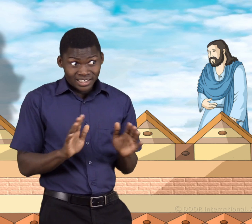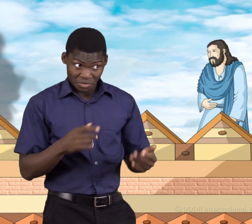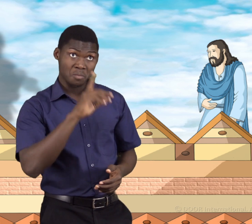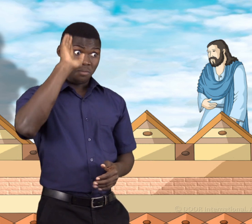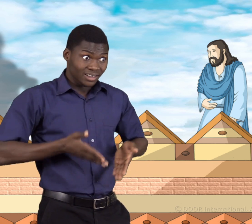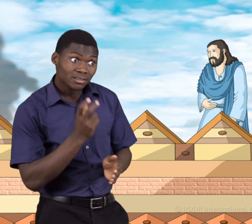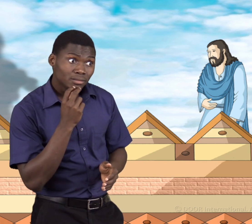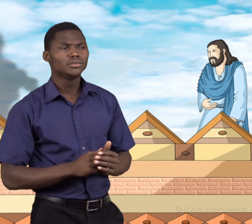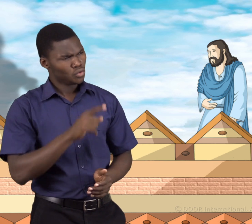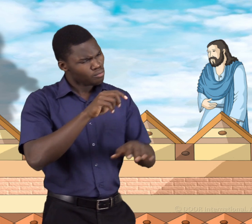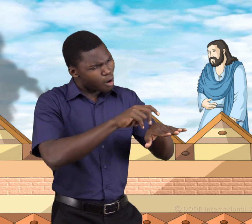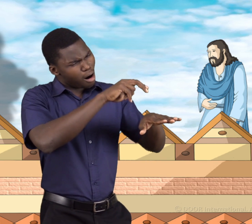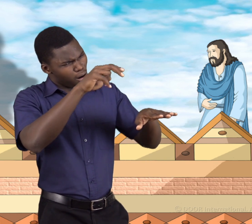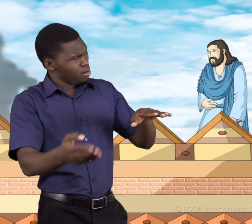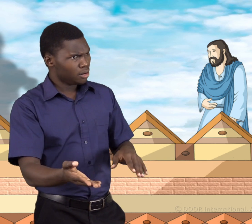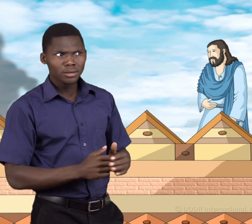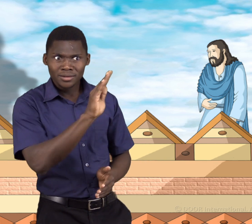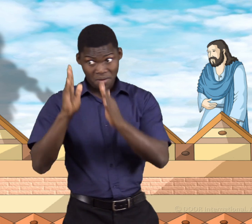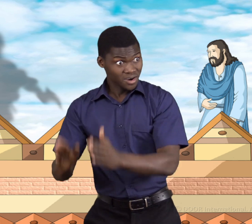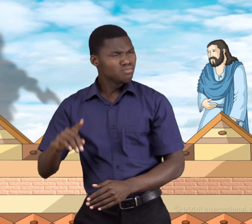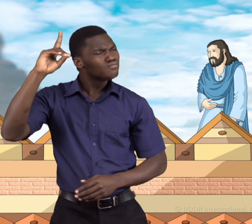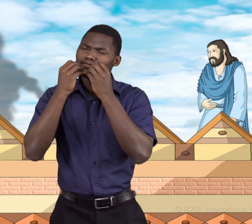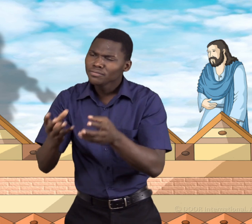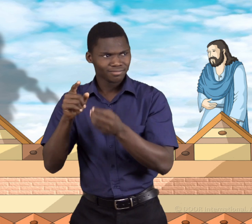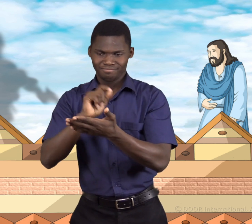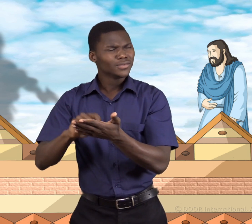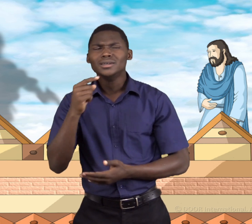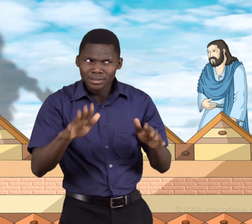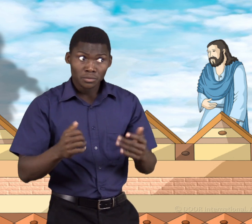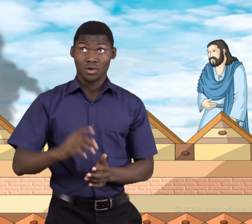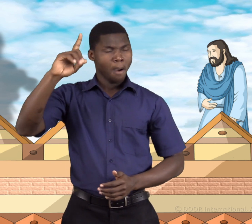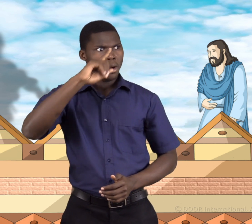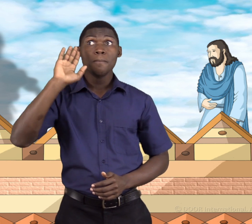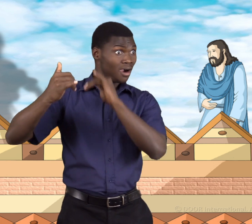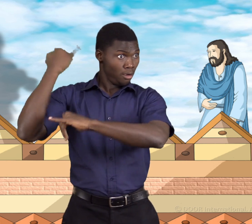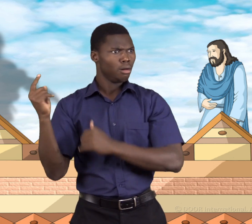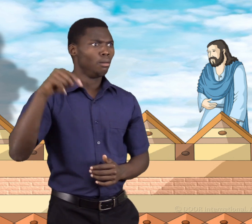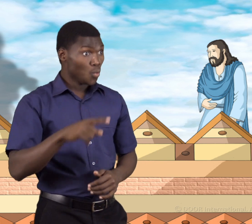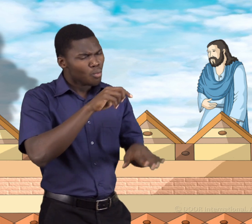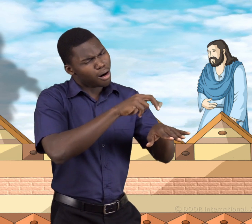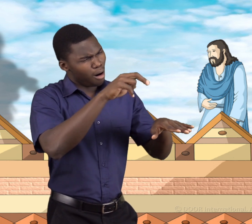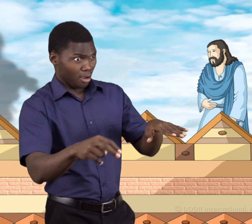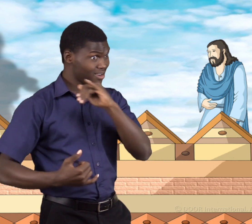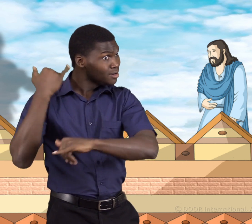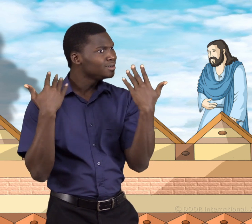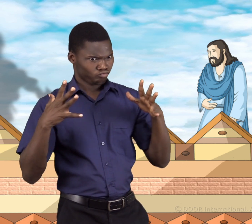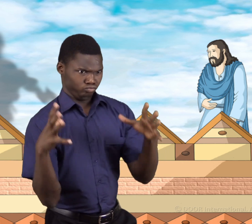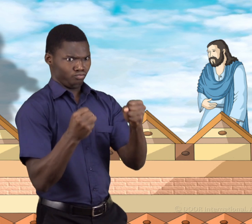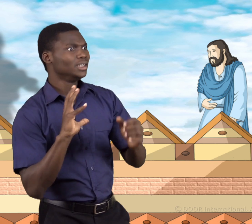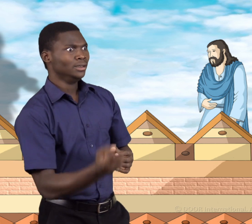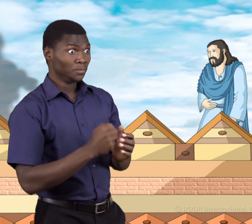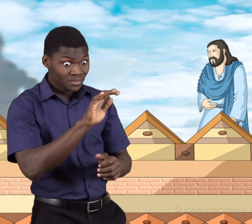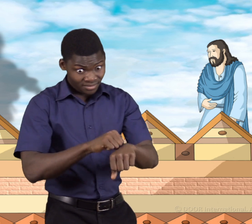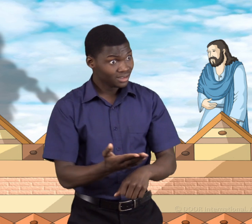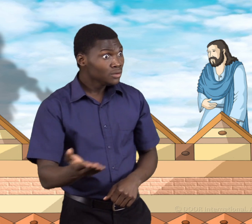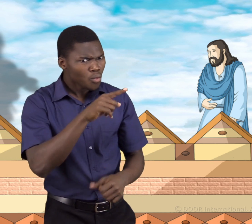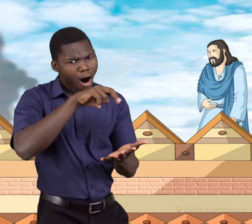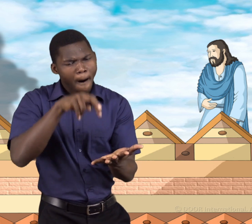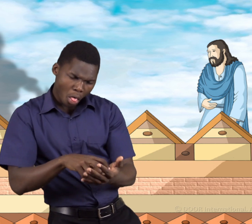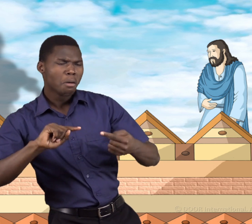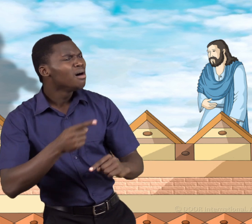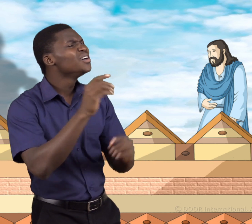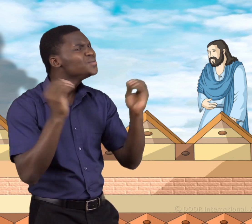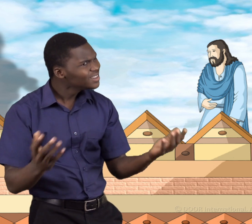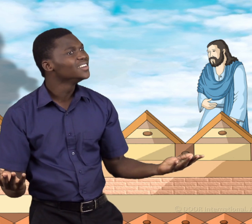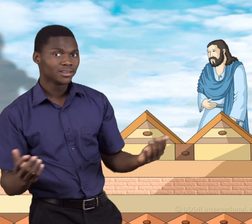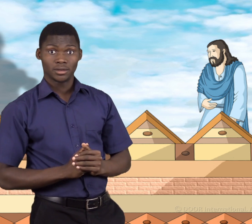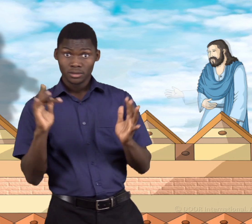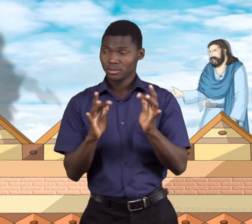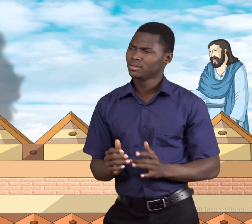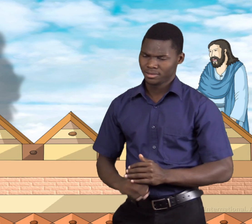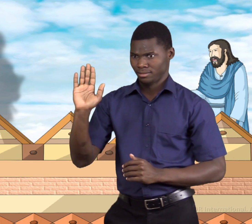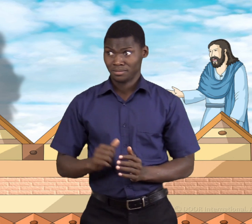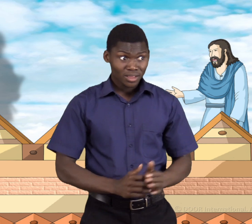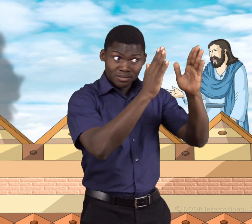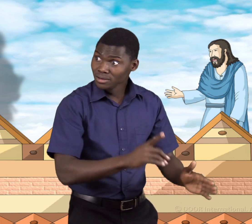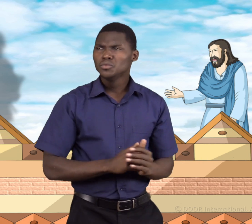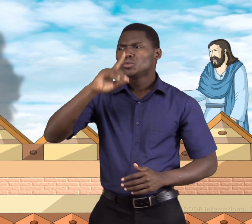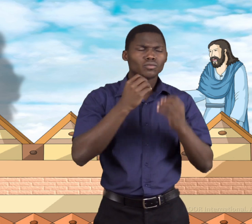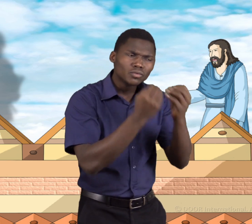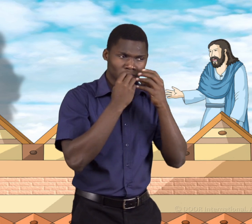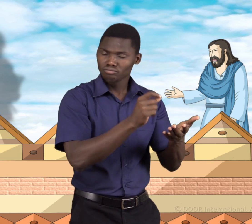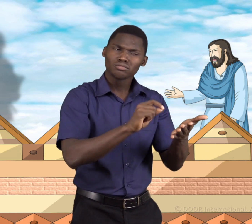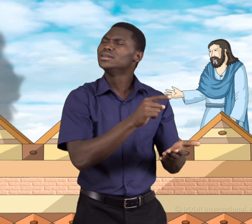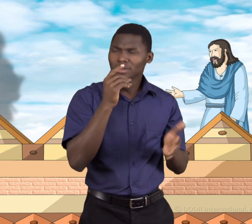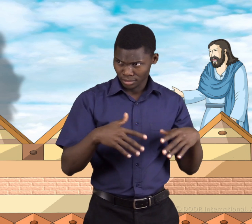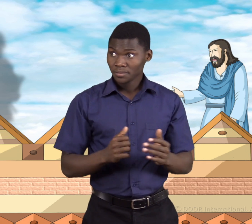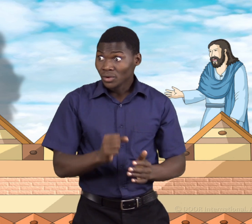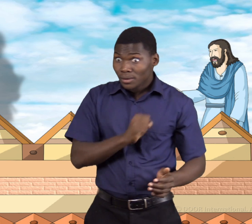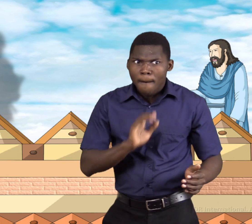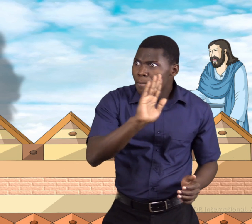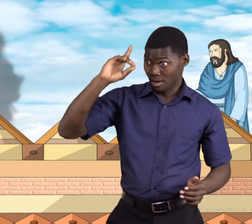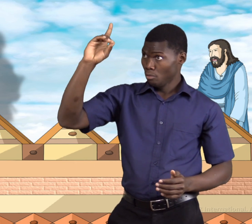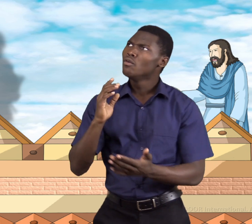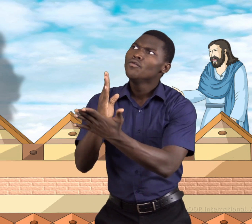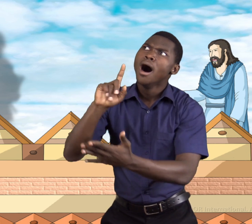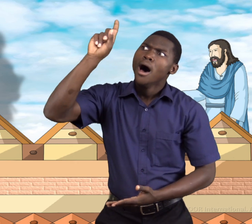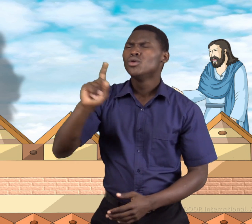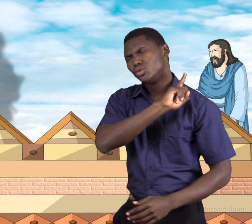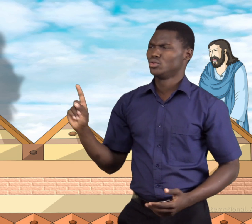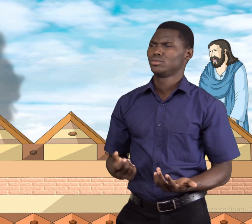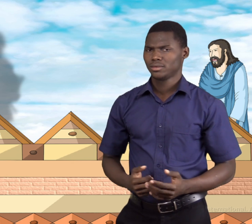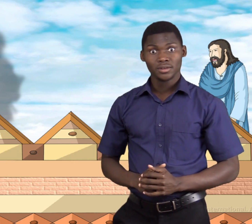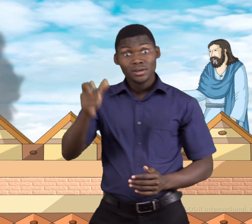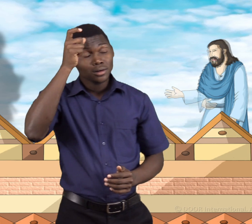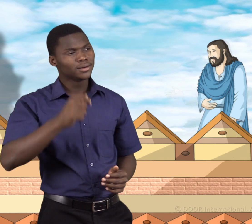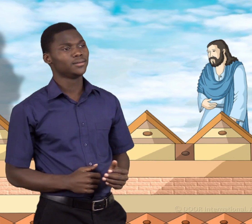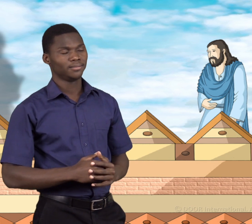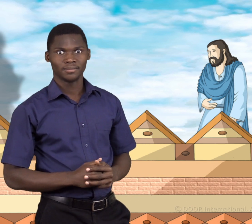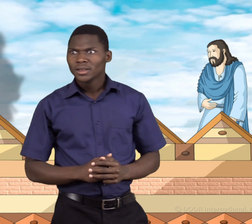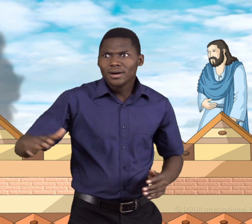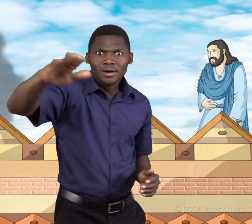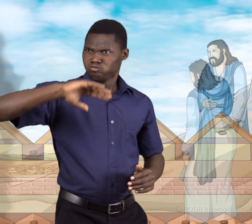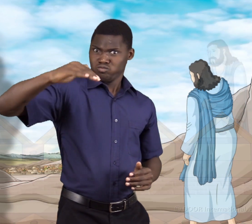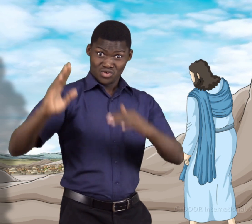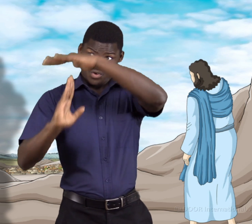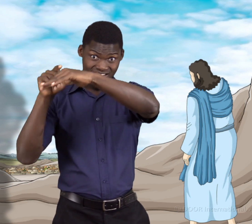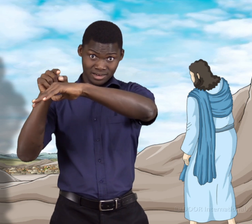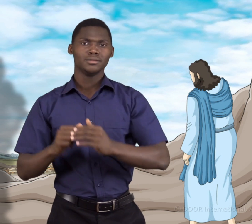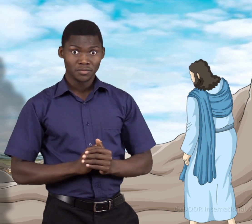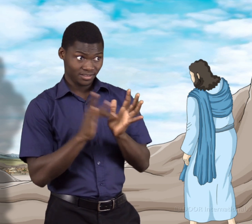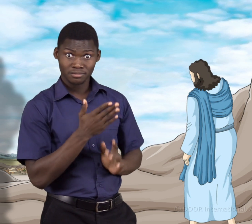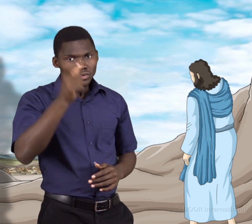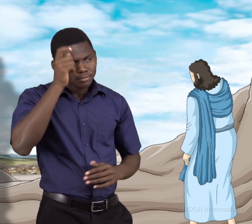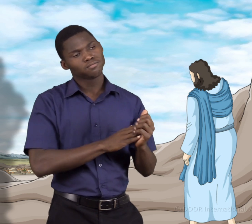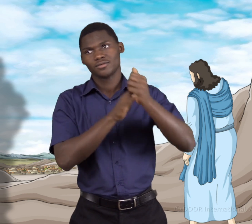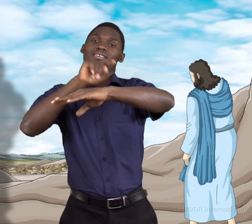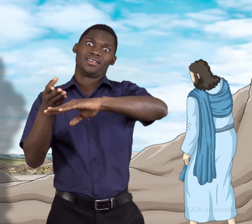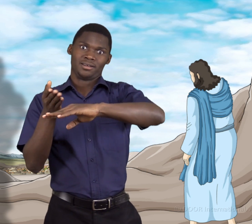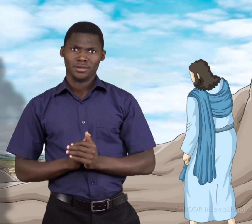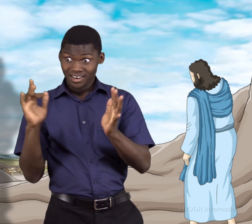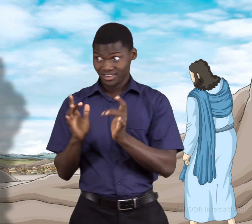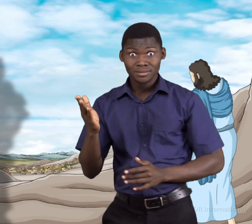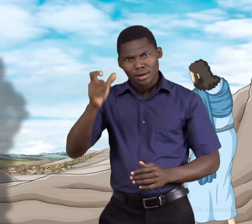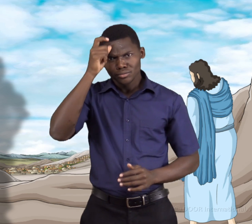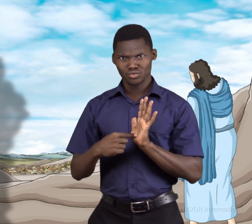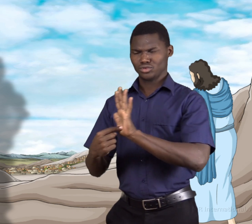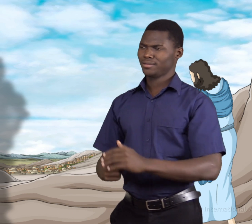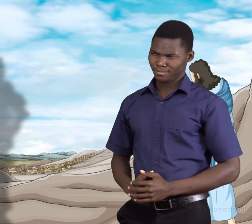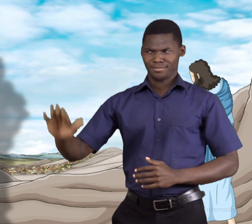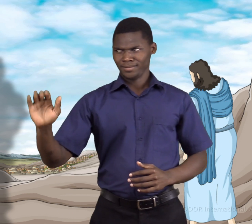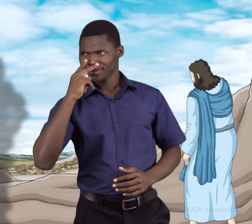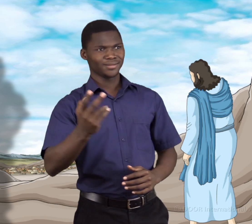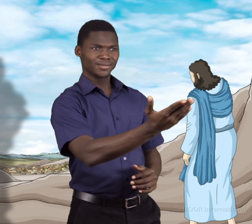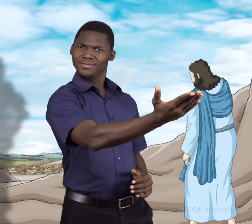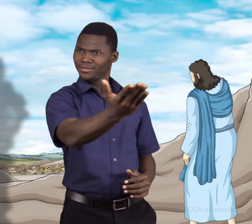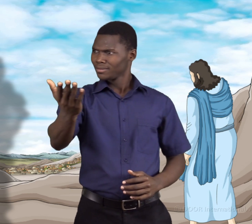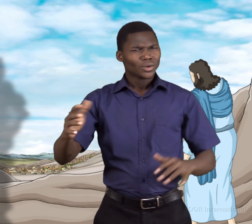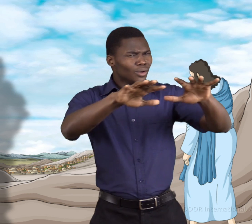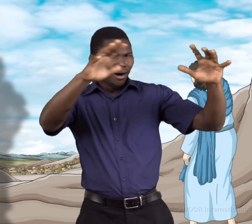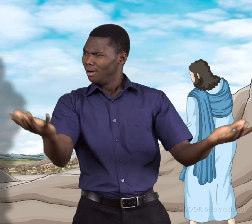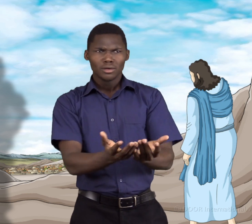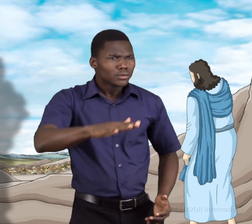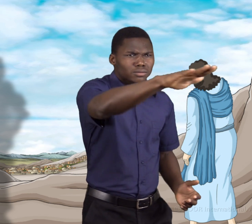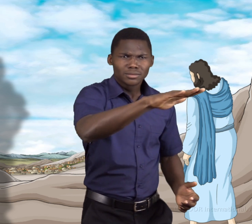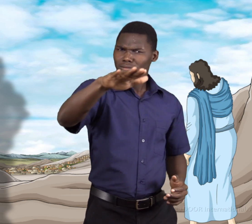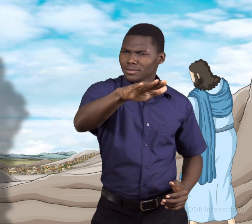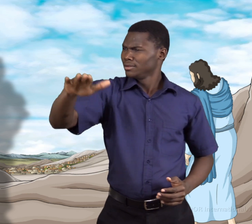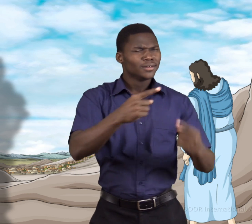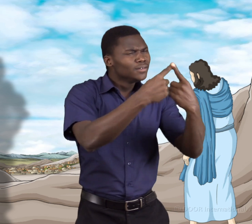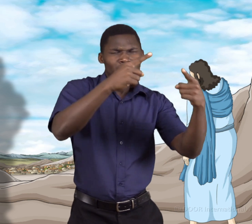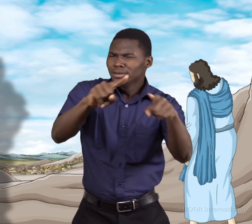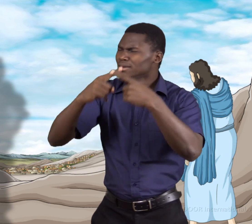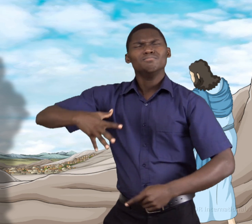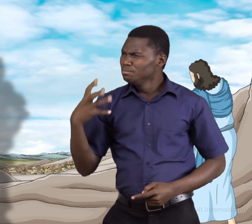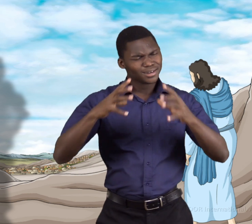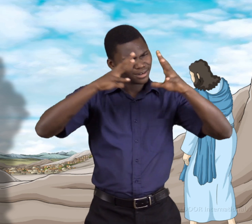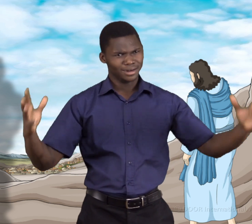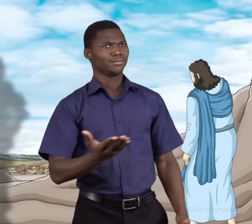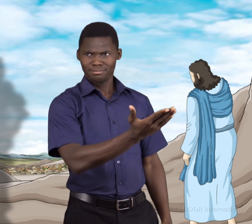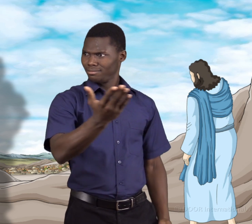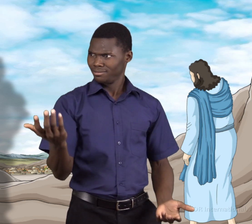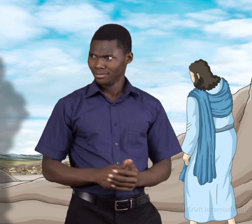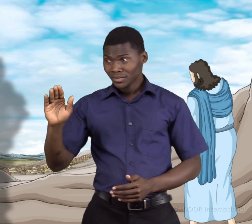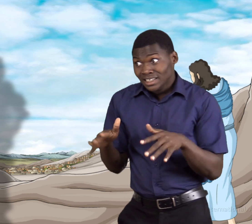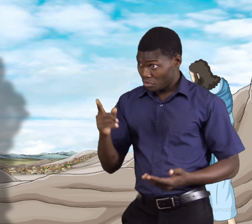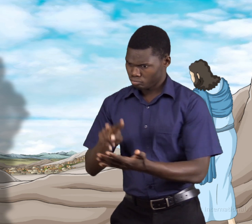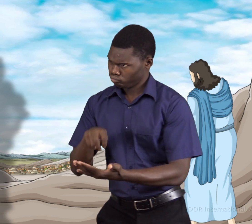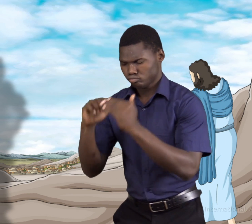For it is written: ‘He will command His angels concerning You, and they will lift You up in their hands, so that You will not strike Your foot against a stone.’” Jesus replied, “It is also written: ‘Do not put the Lord your God to the test.’” Again, the devil took Him to a very high mountain and showed Him all the kingdoms of the world and their glory.